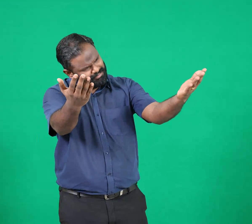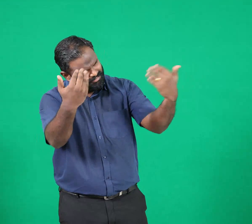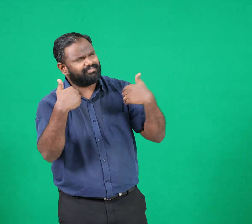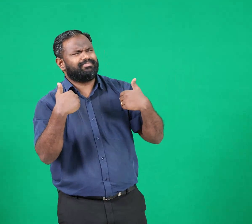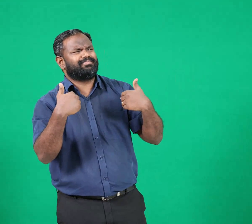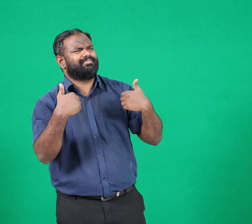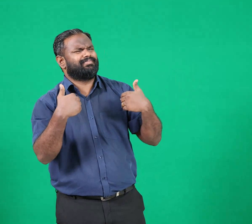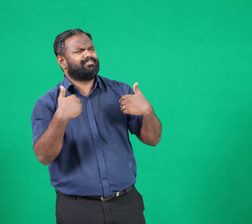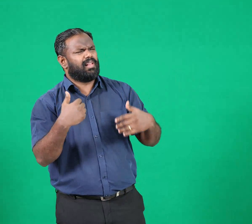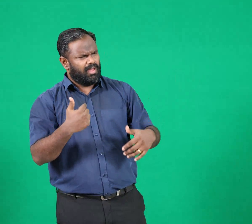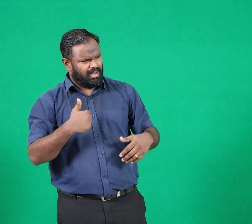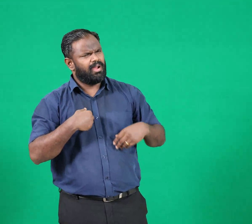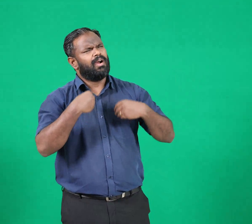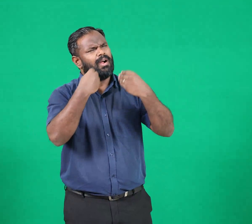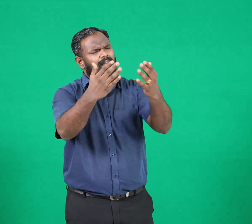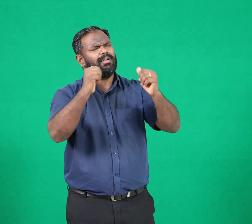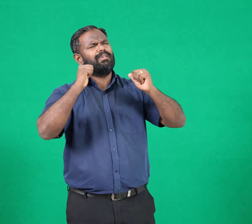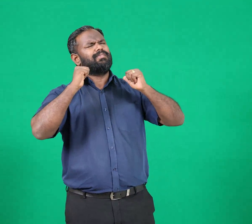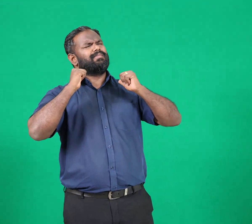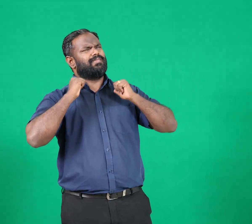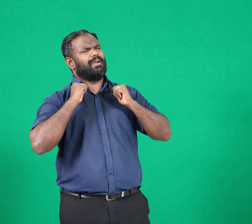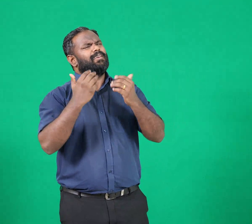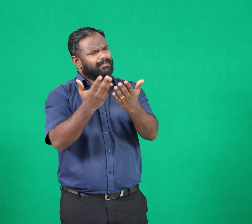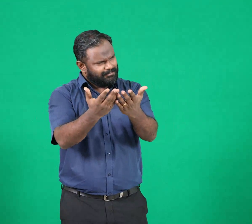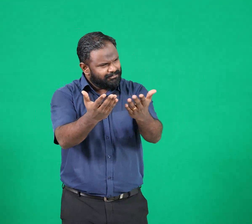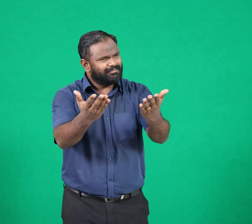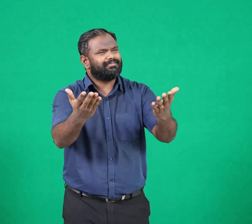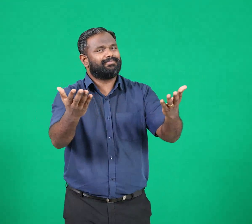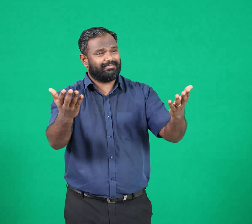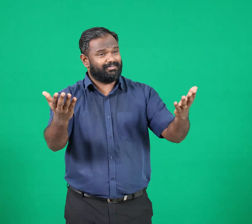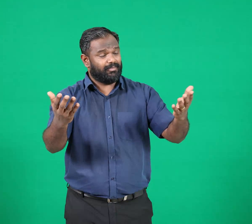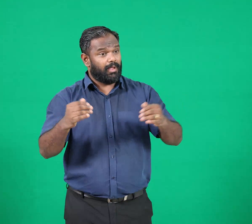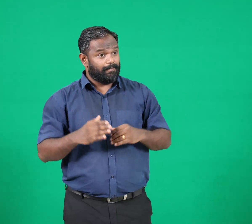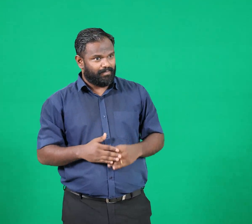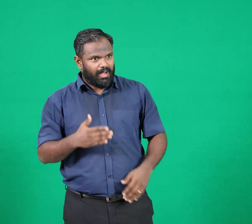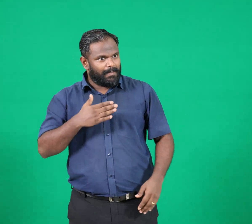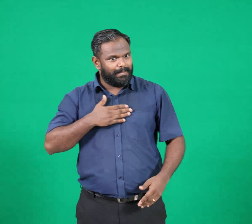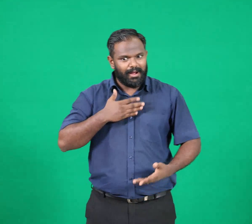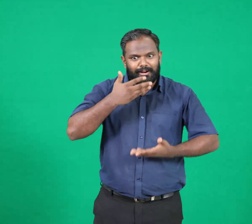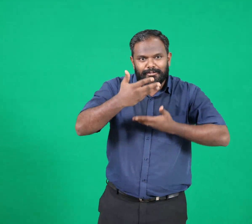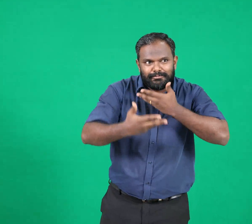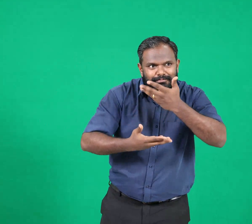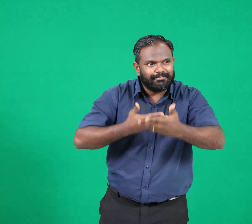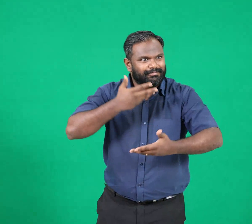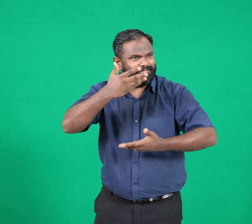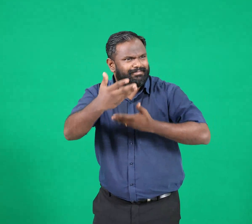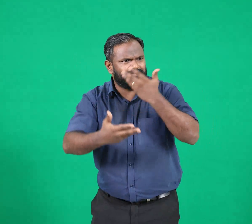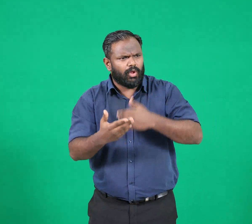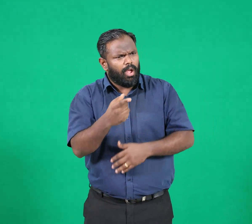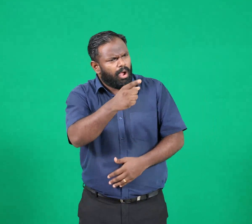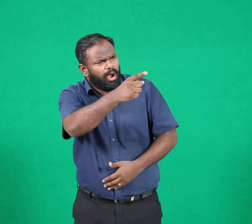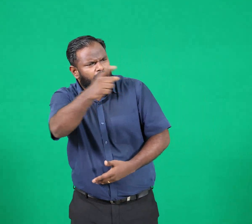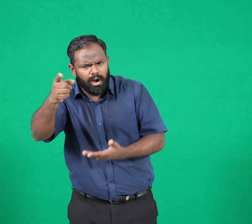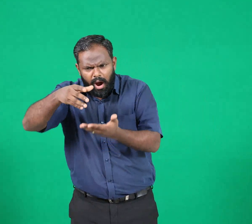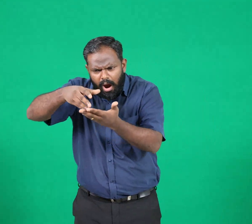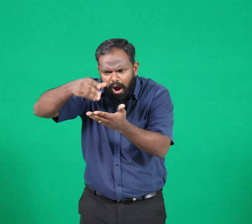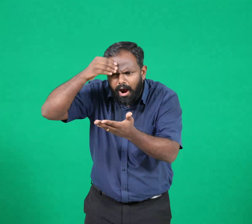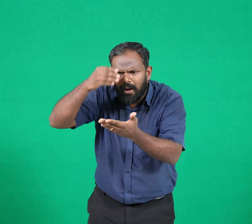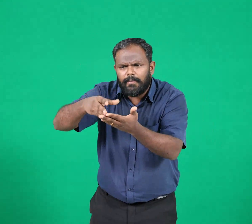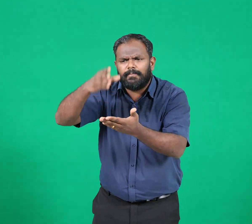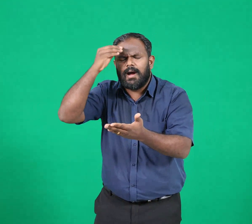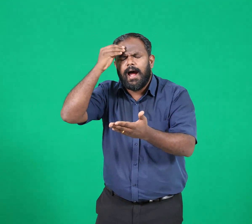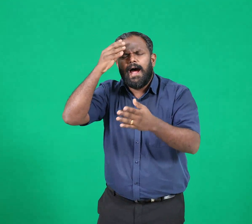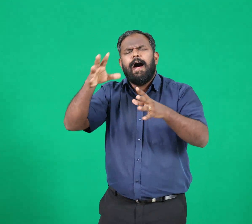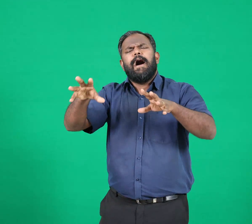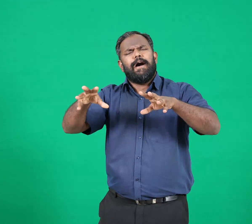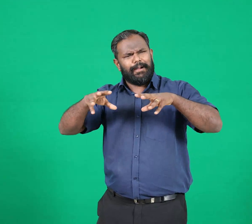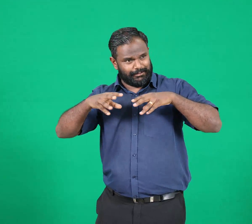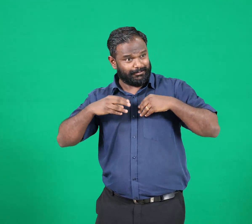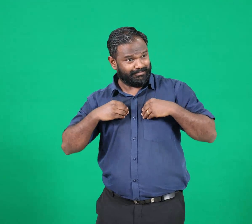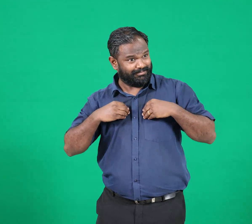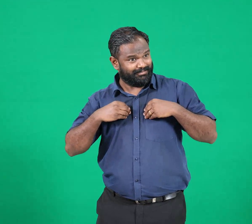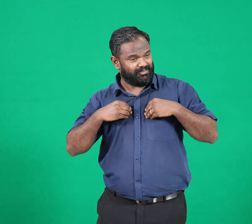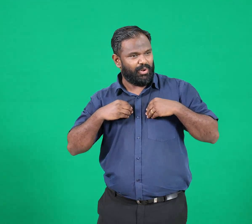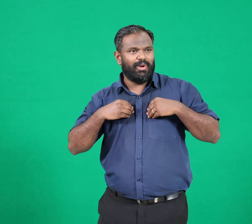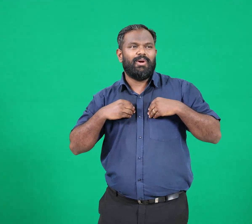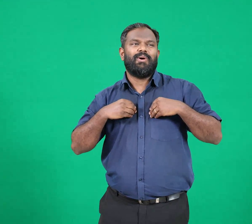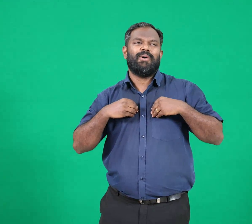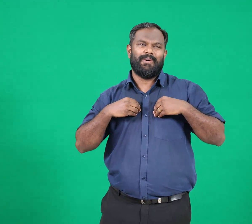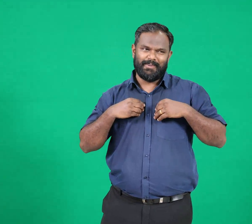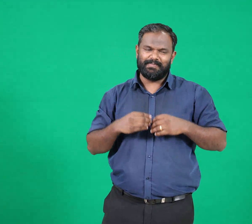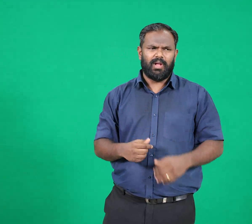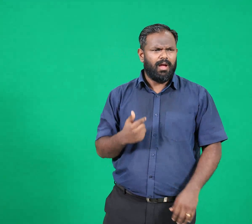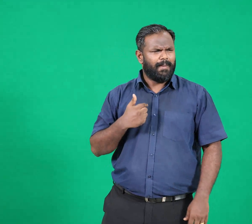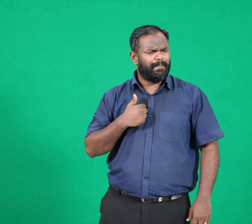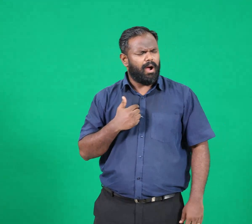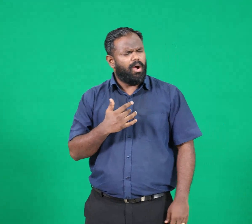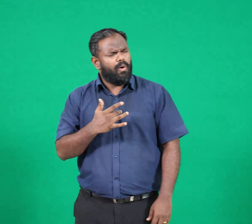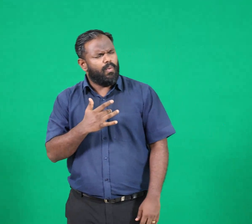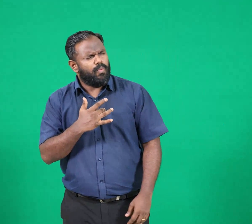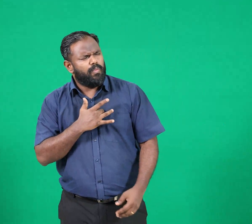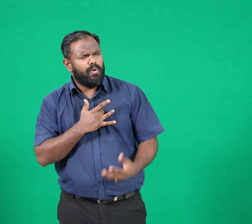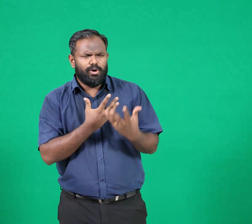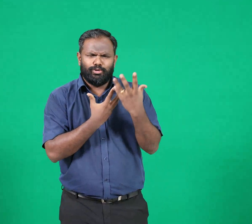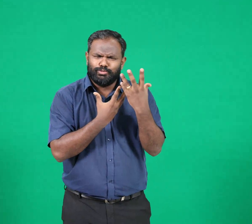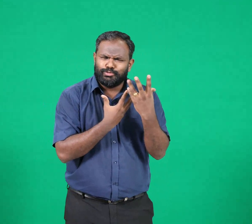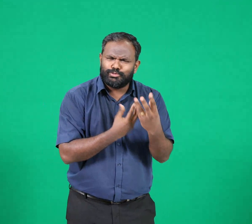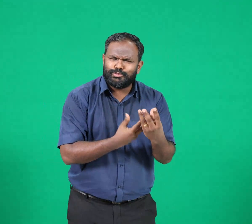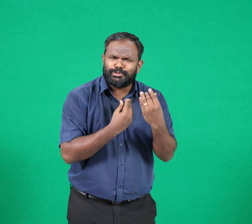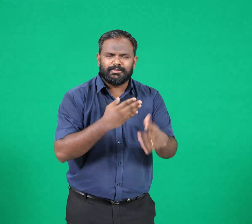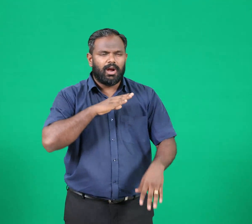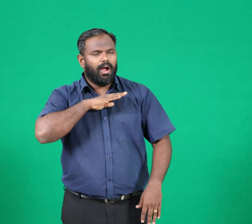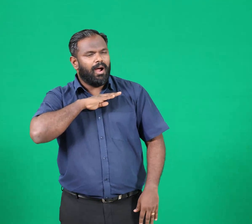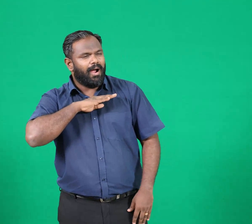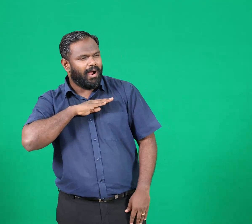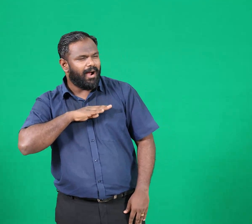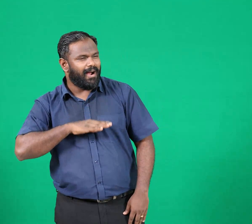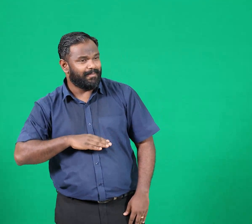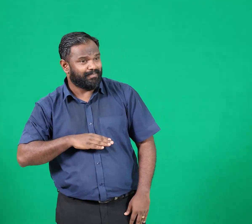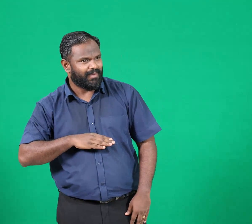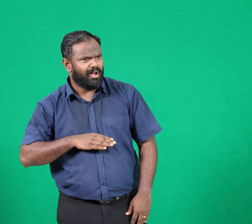Take My yoke upon you and learn from Me;